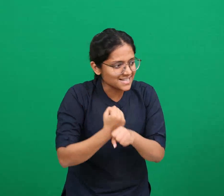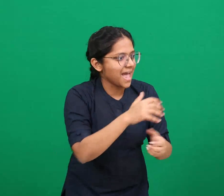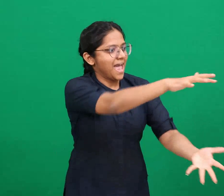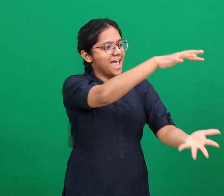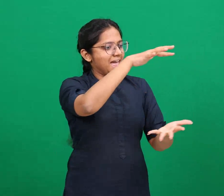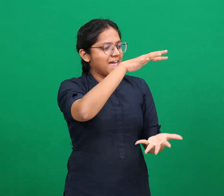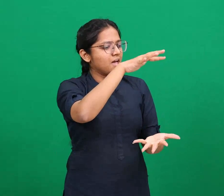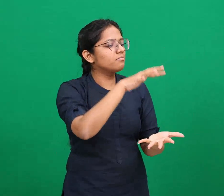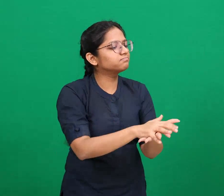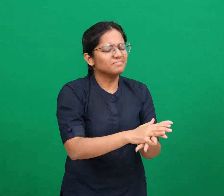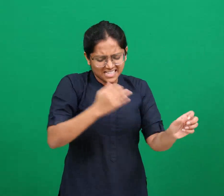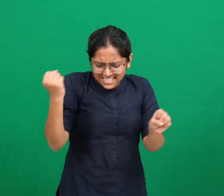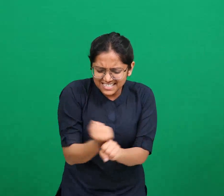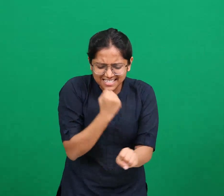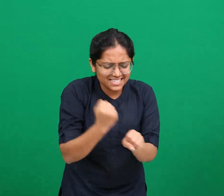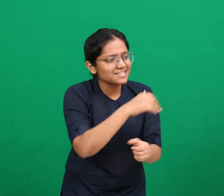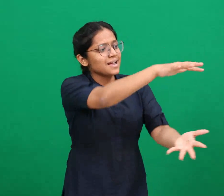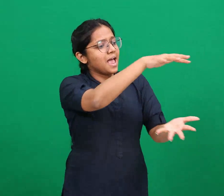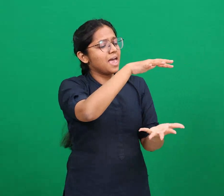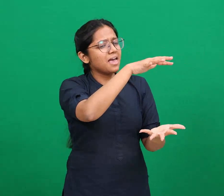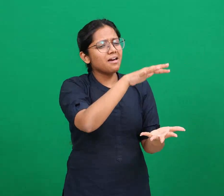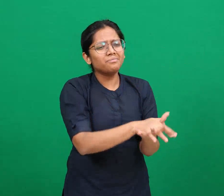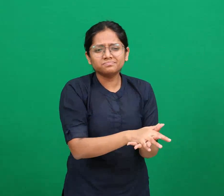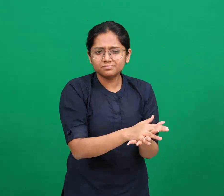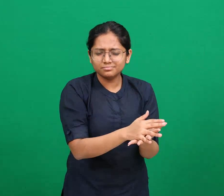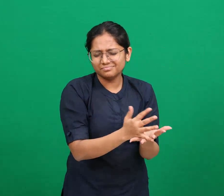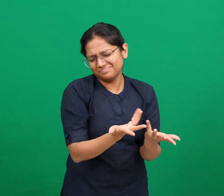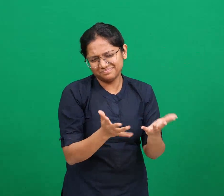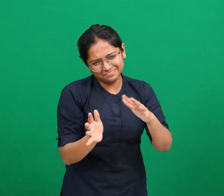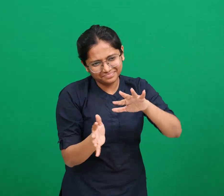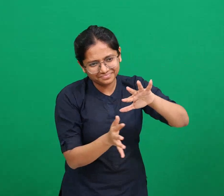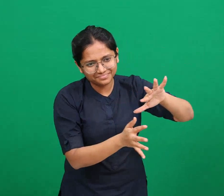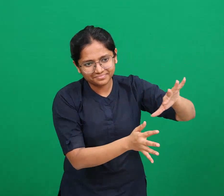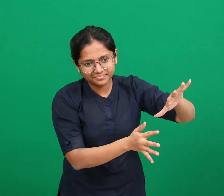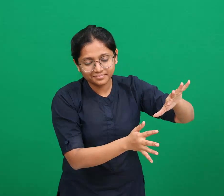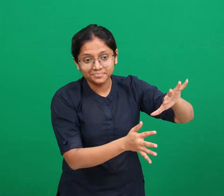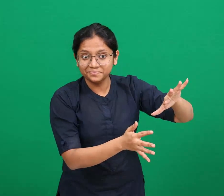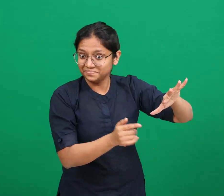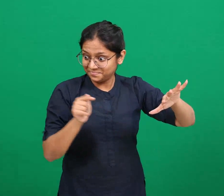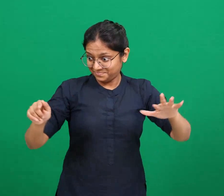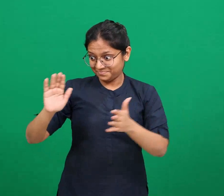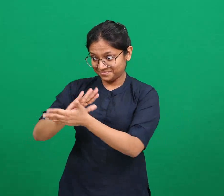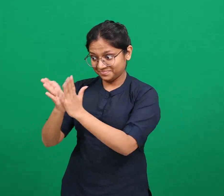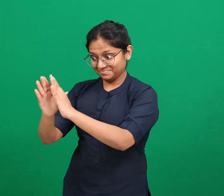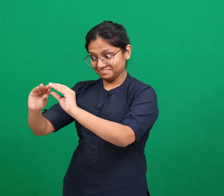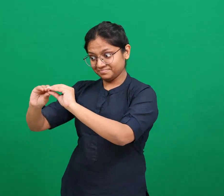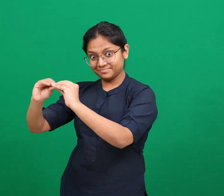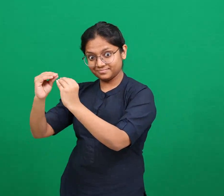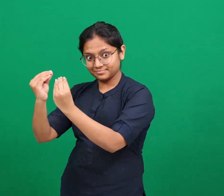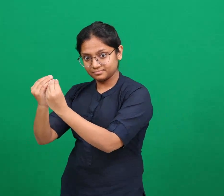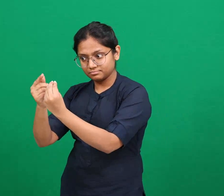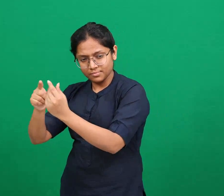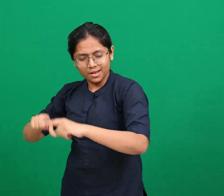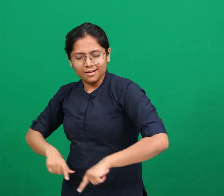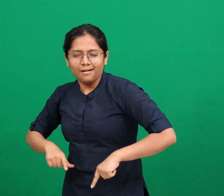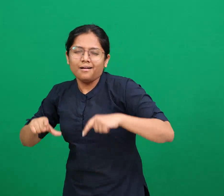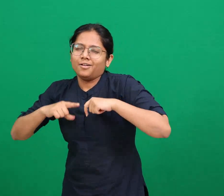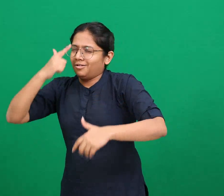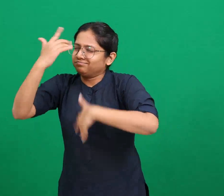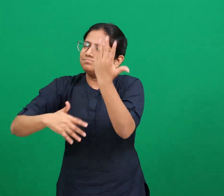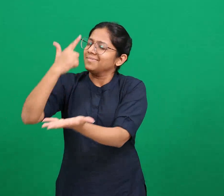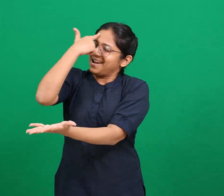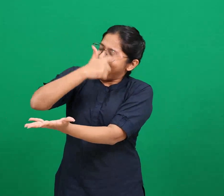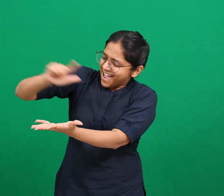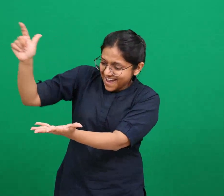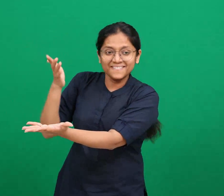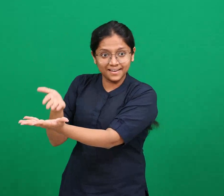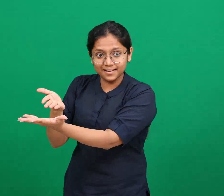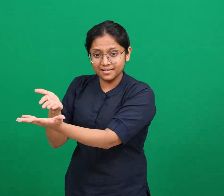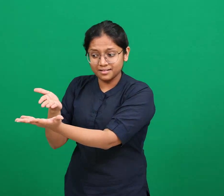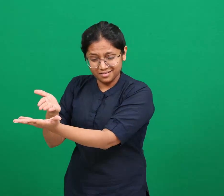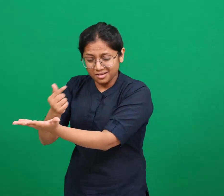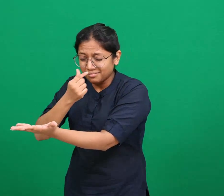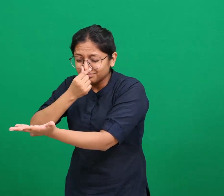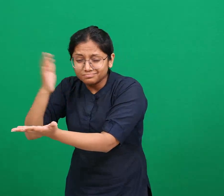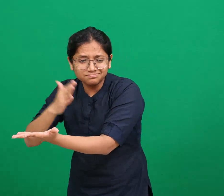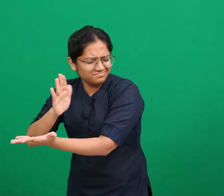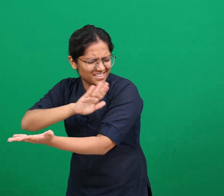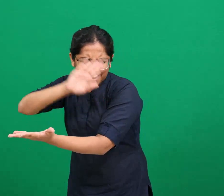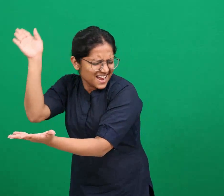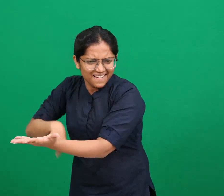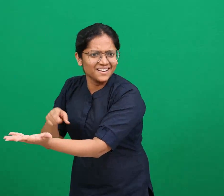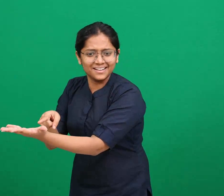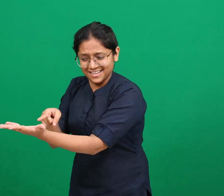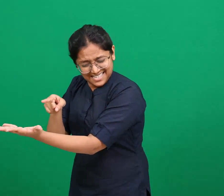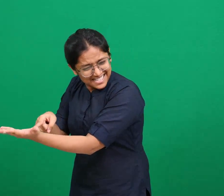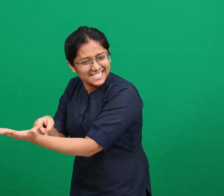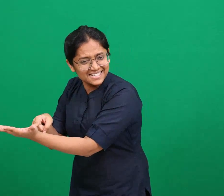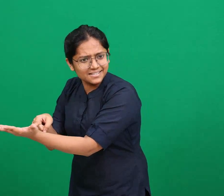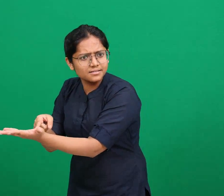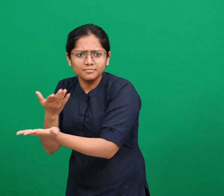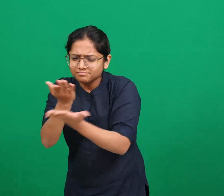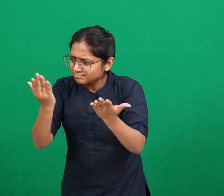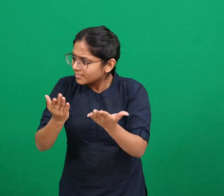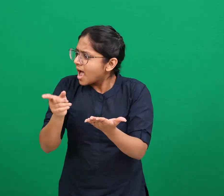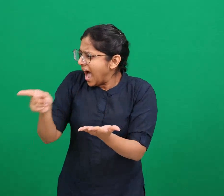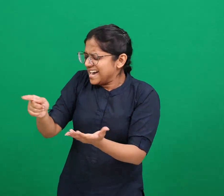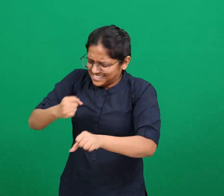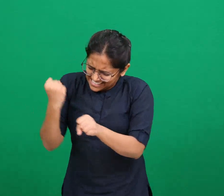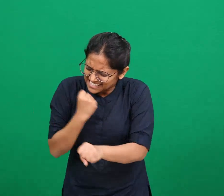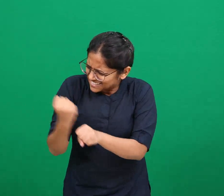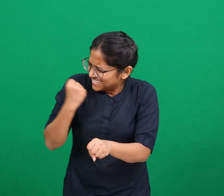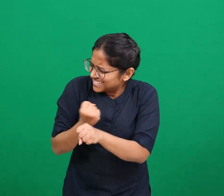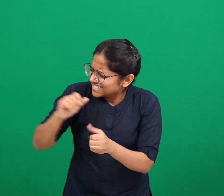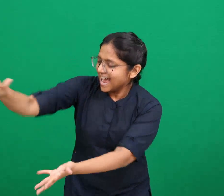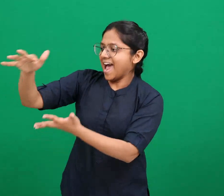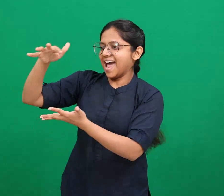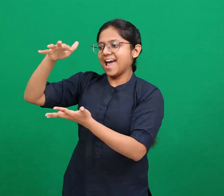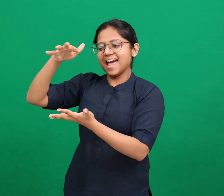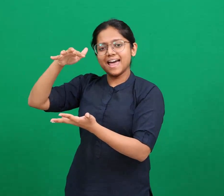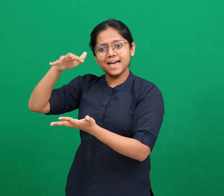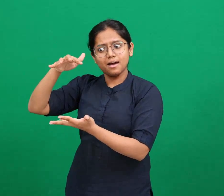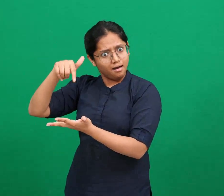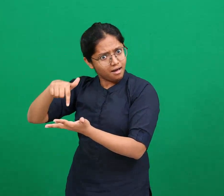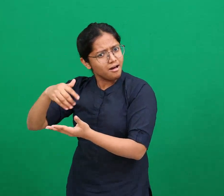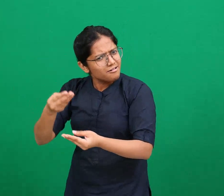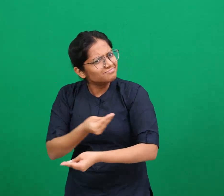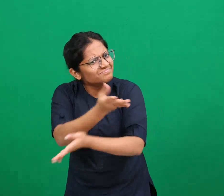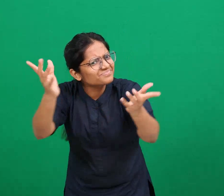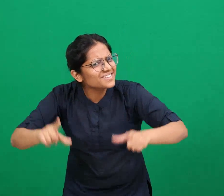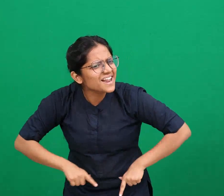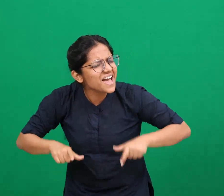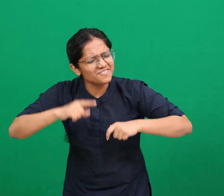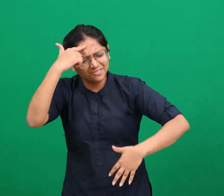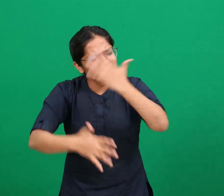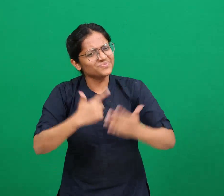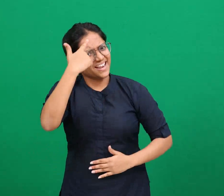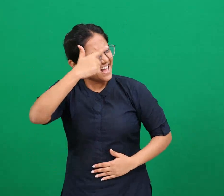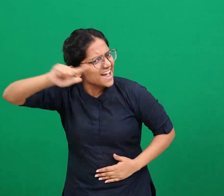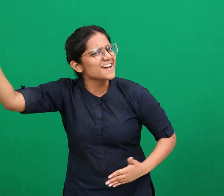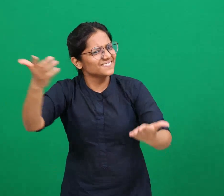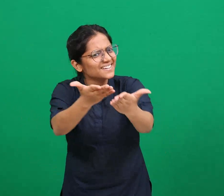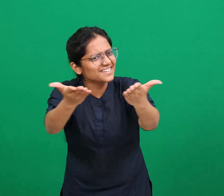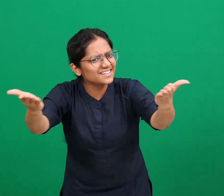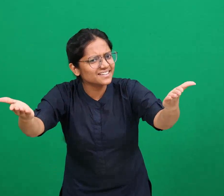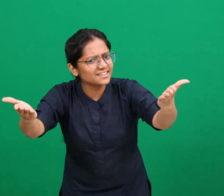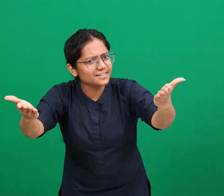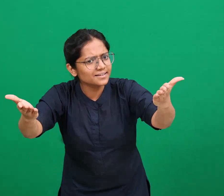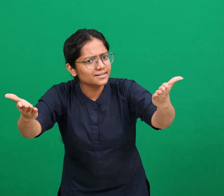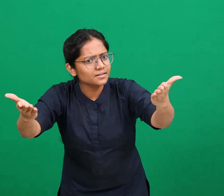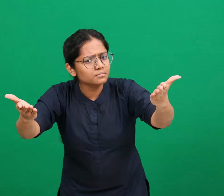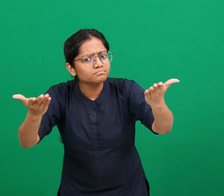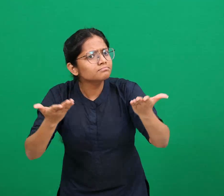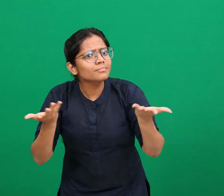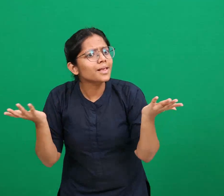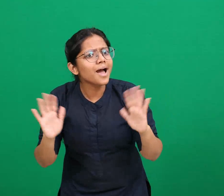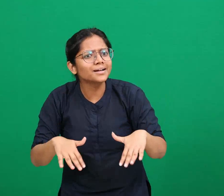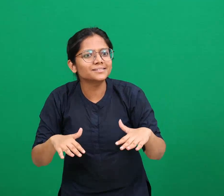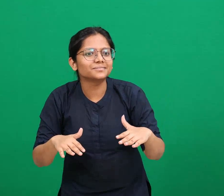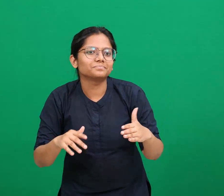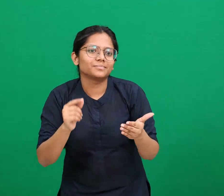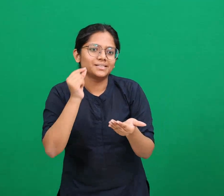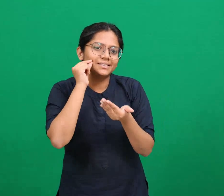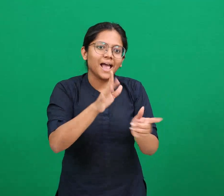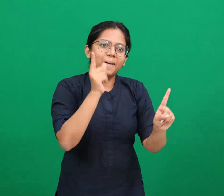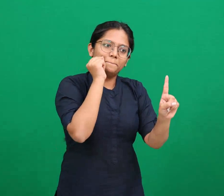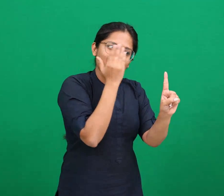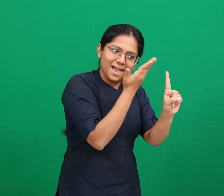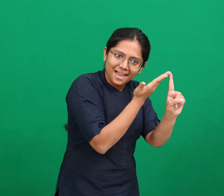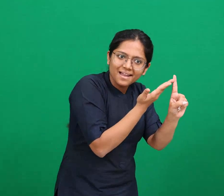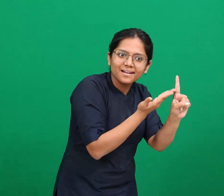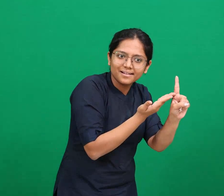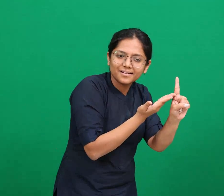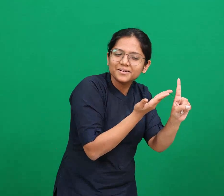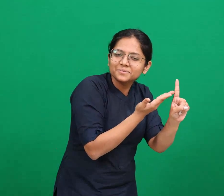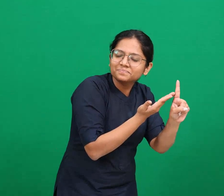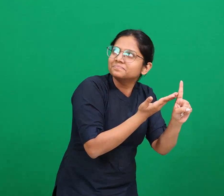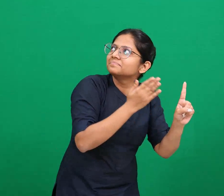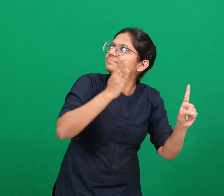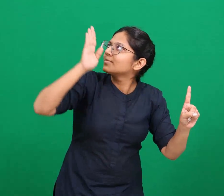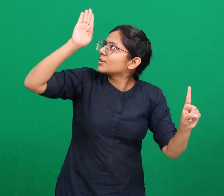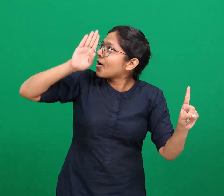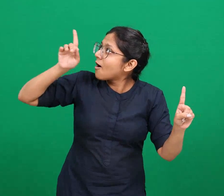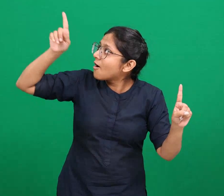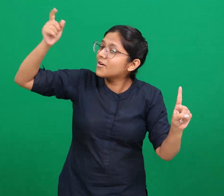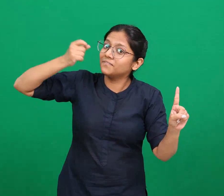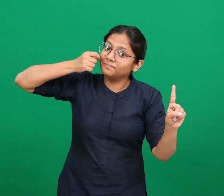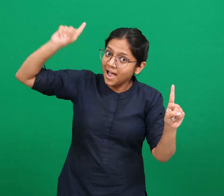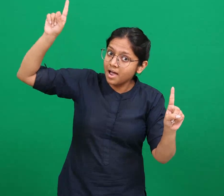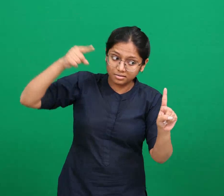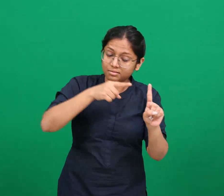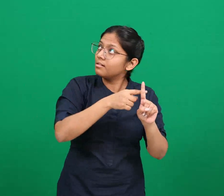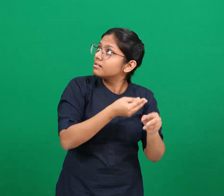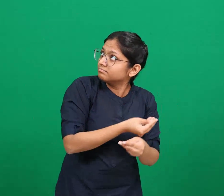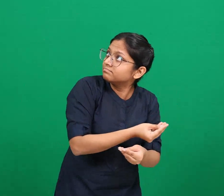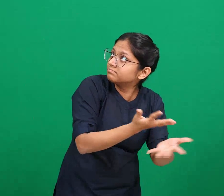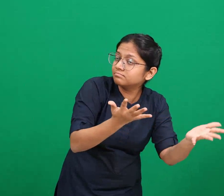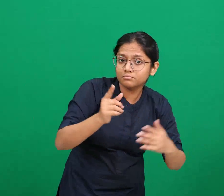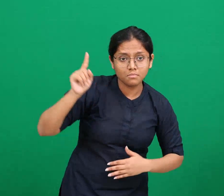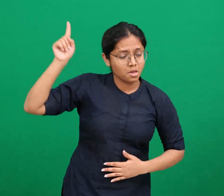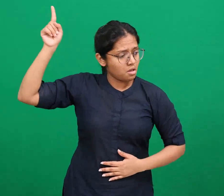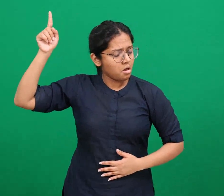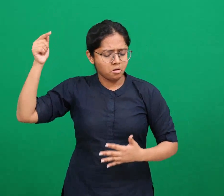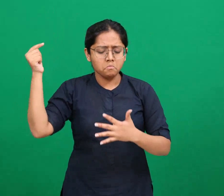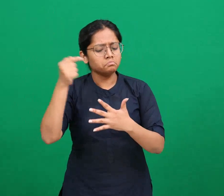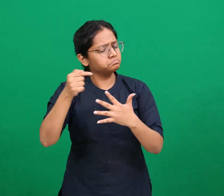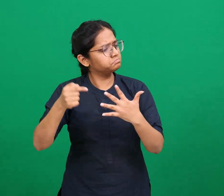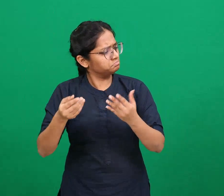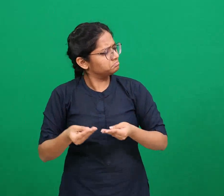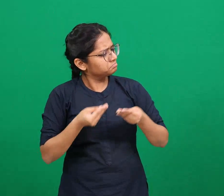Do not work for food that perishes, but for food that endures to eternal life, which the Son of Man will give you.